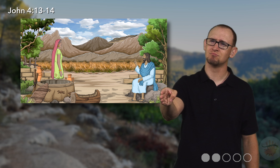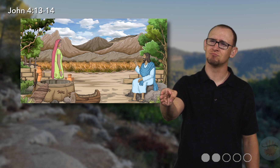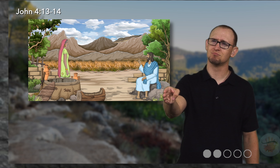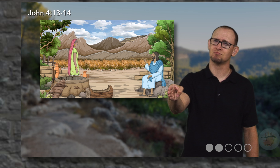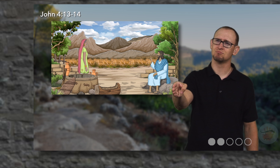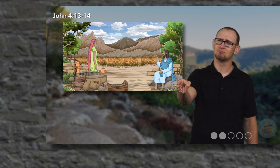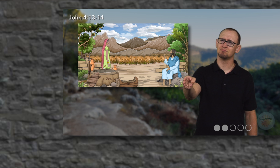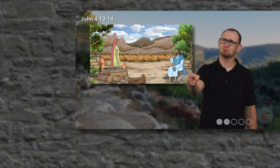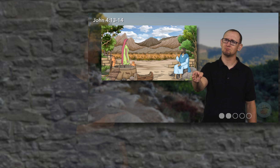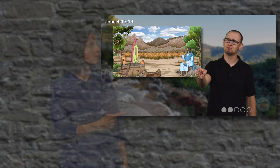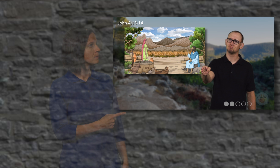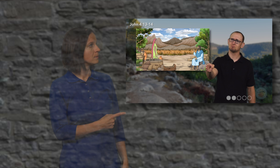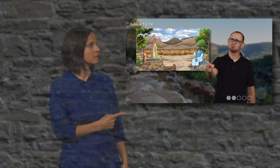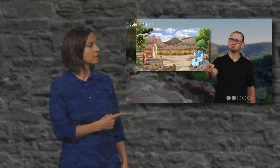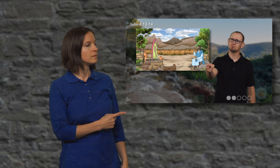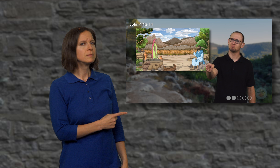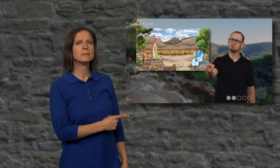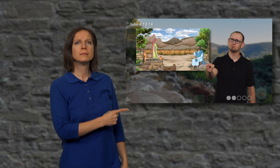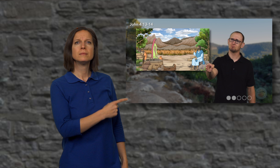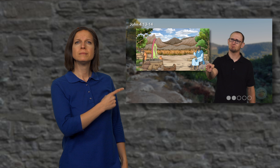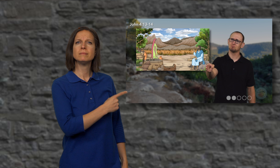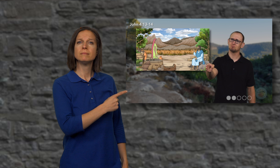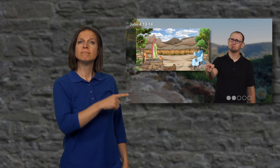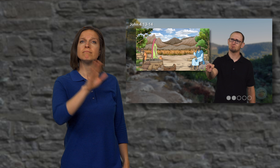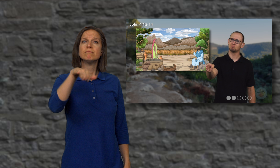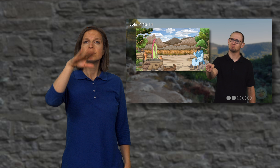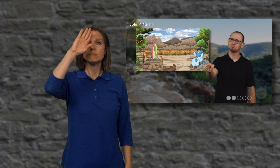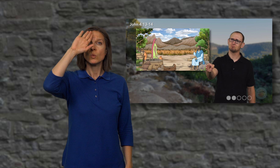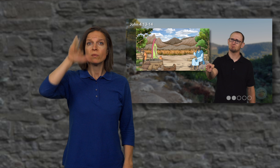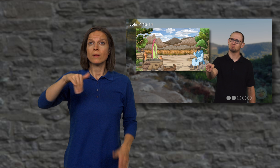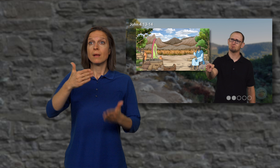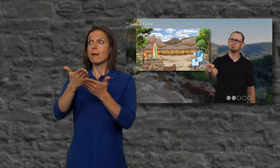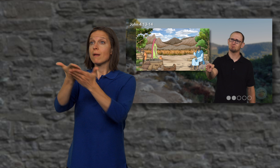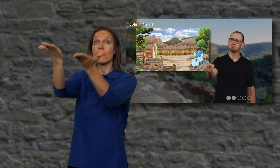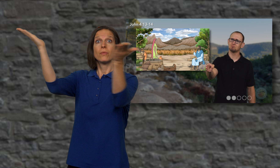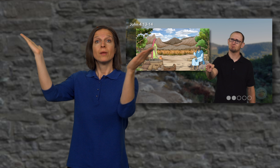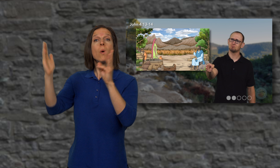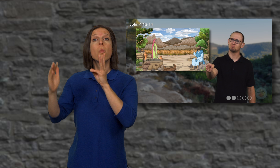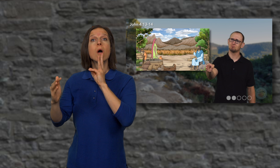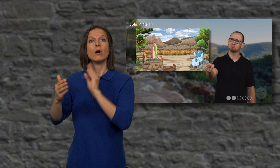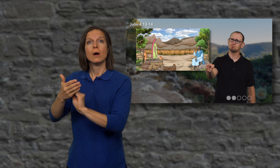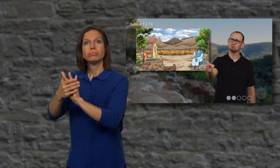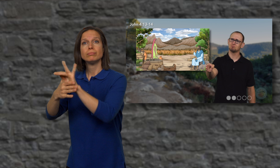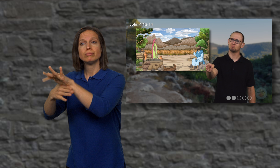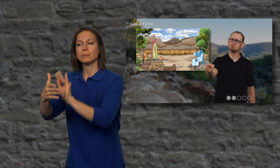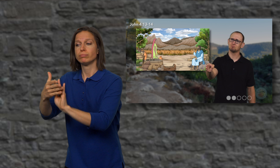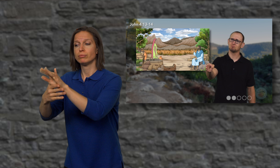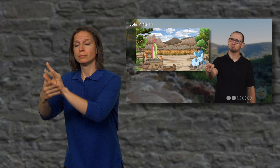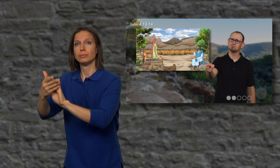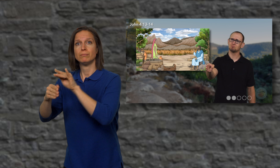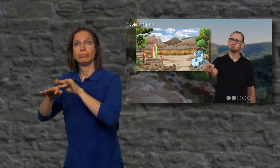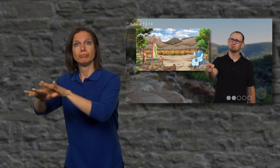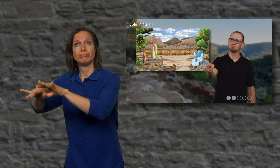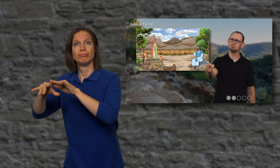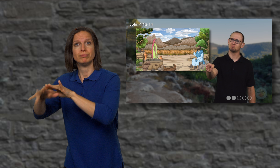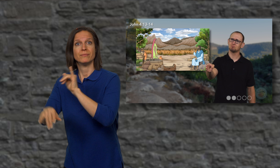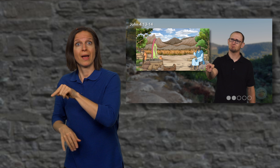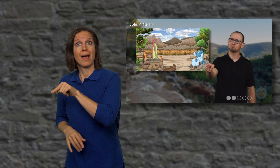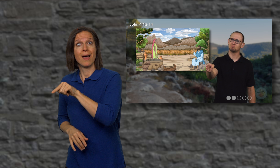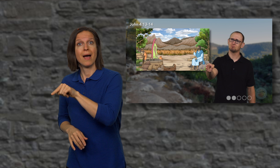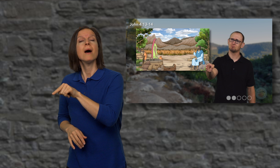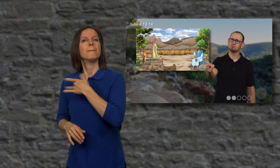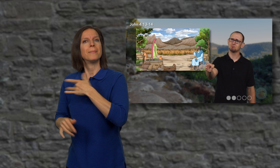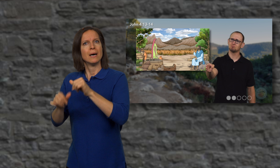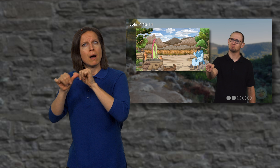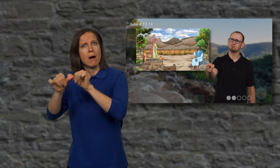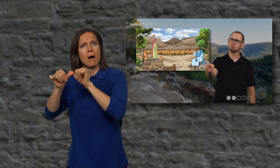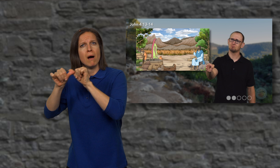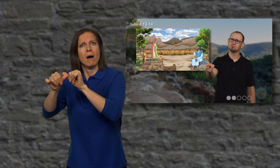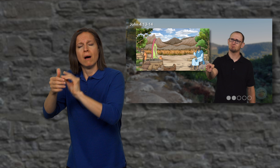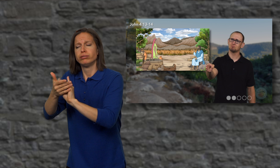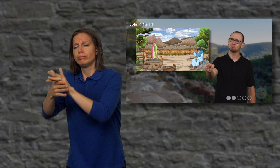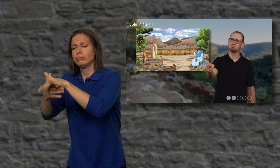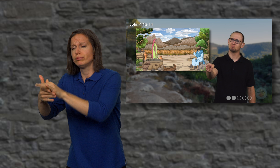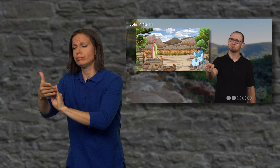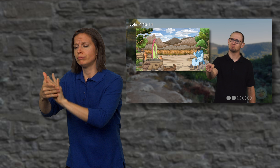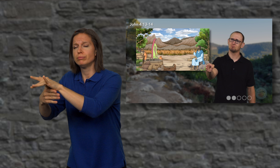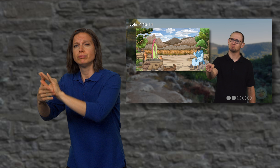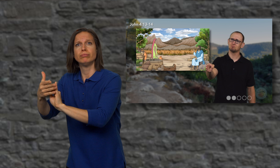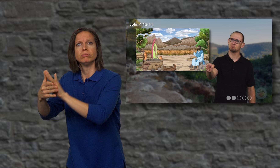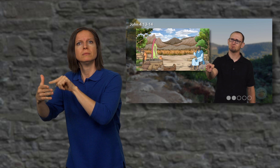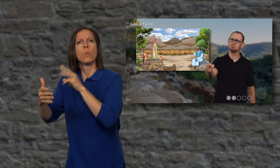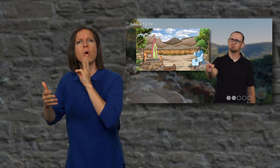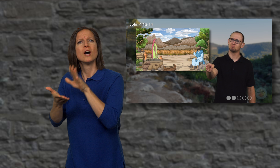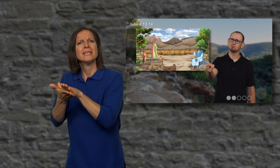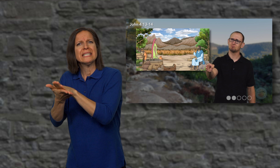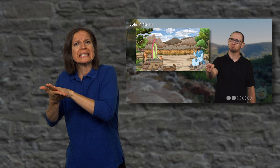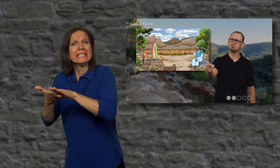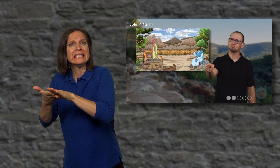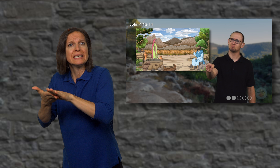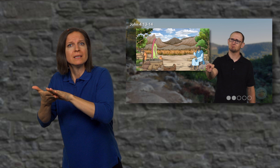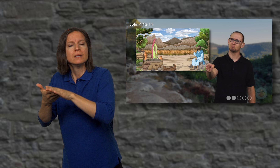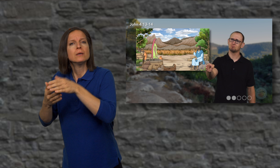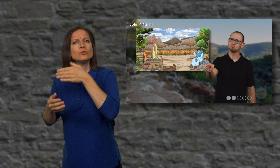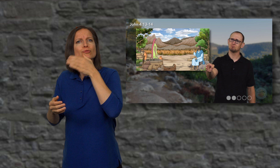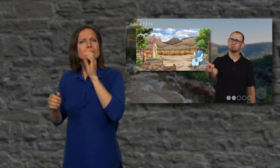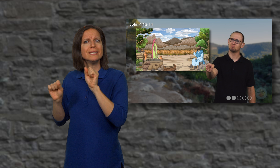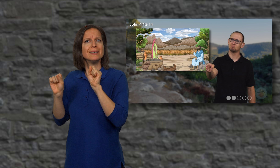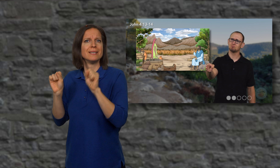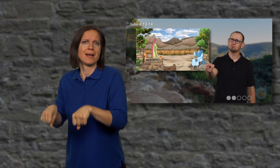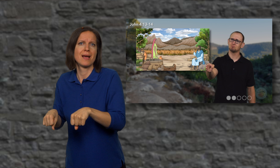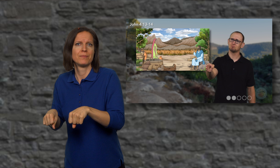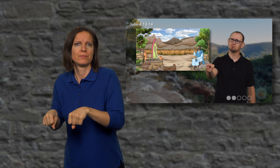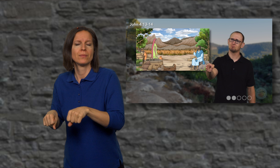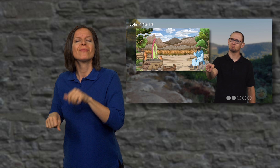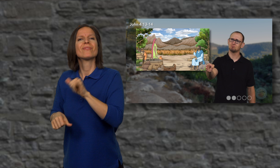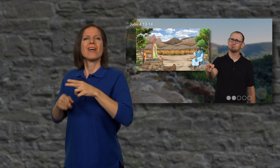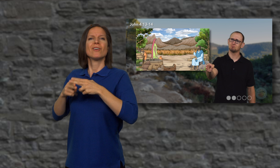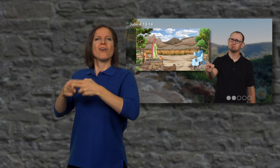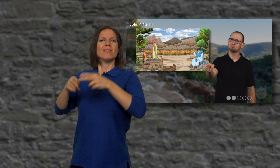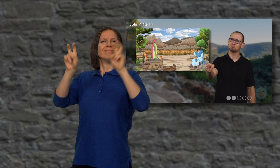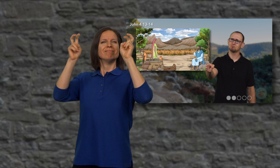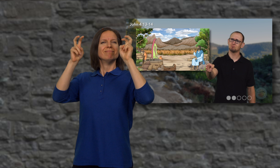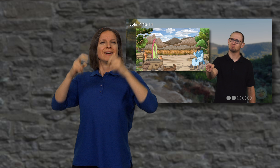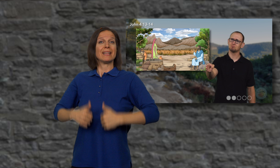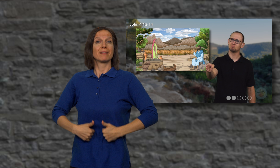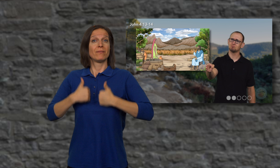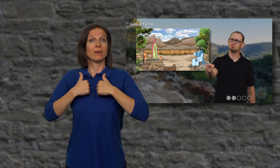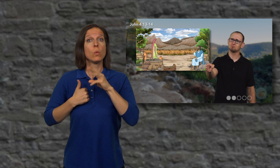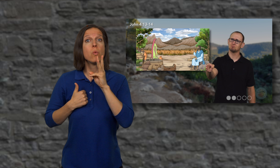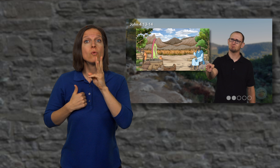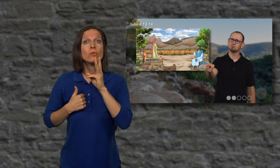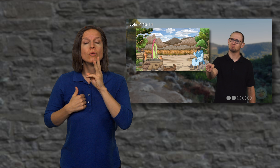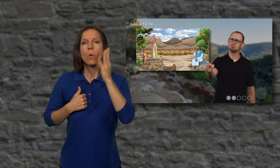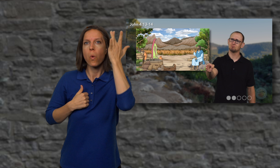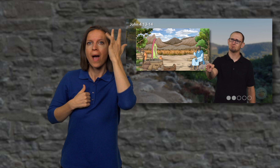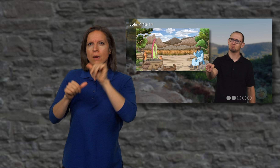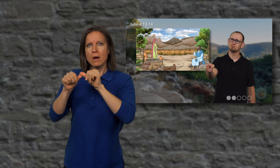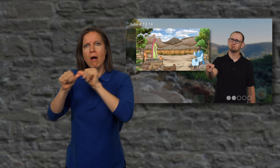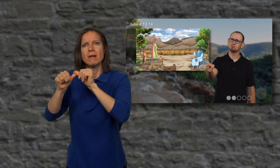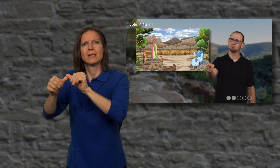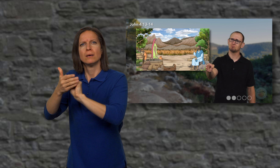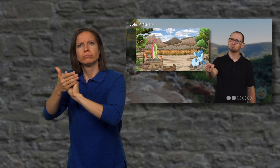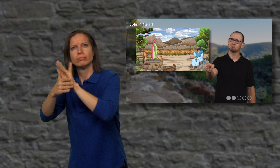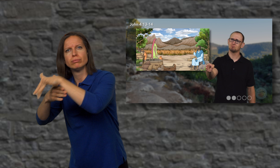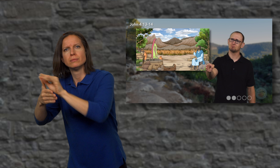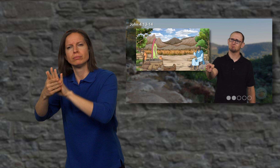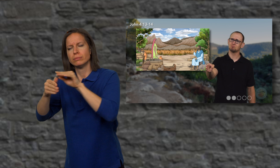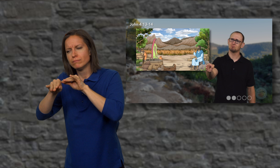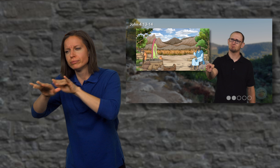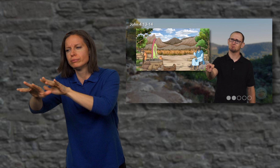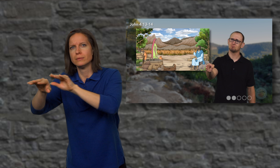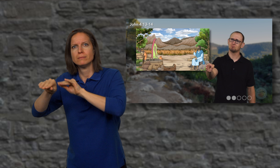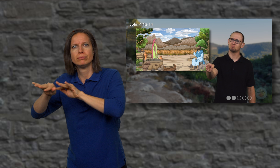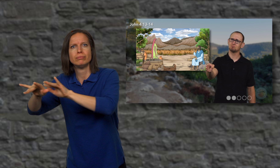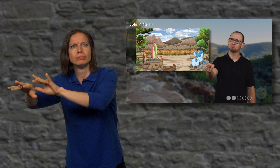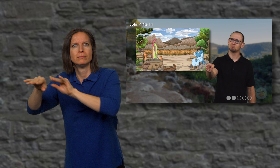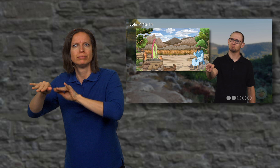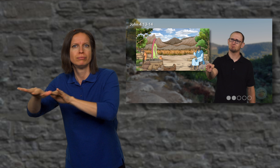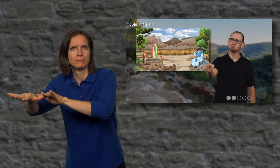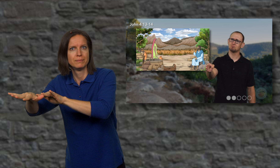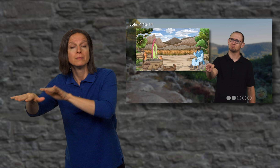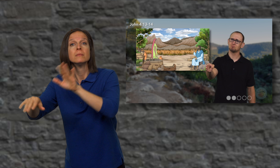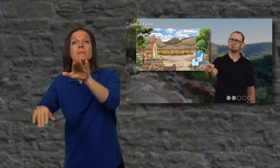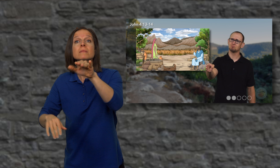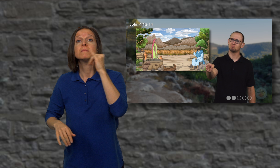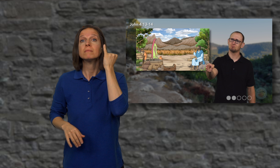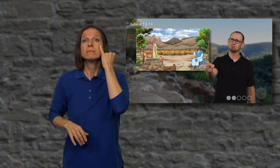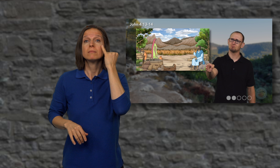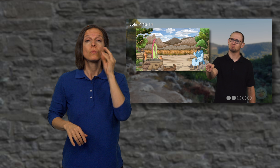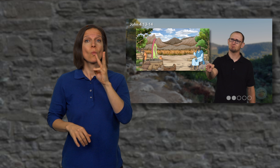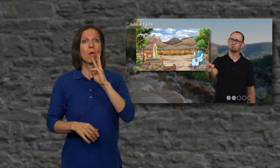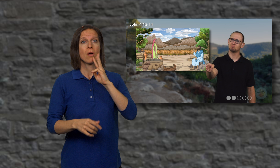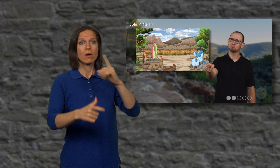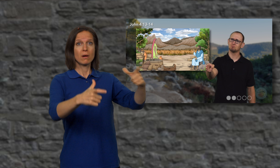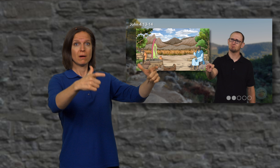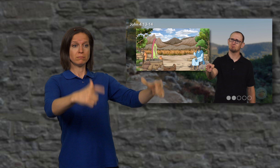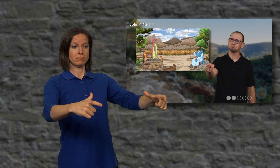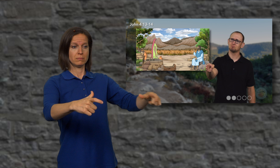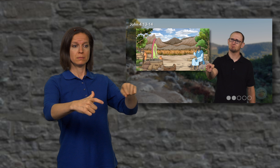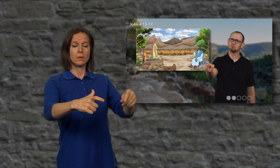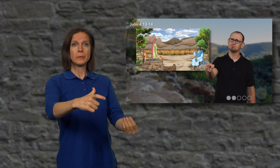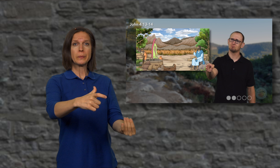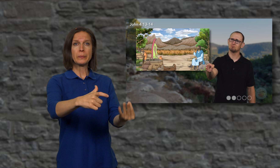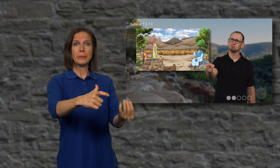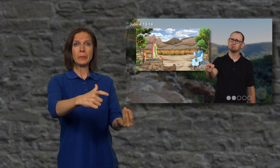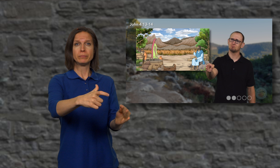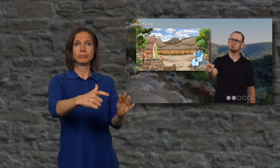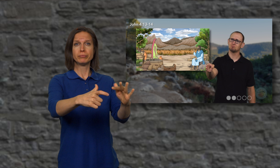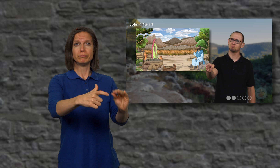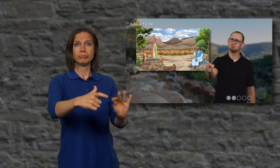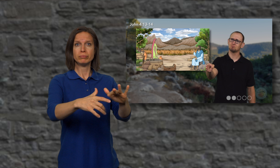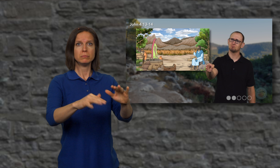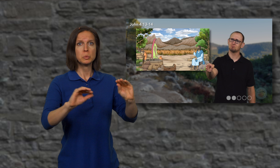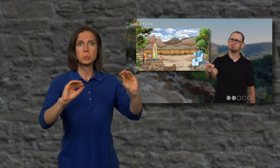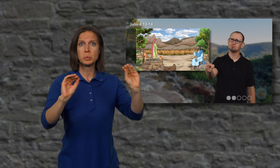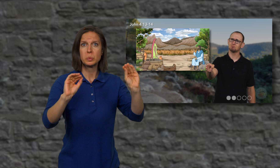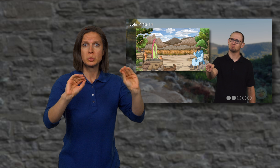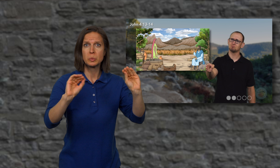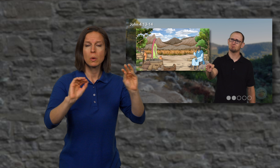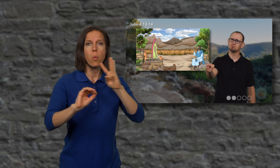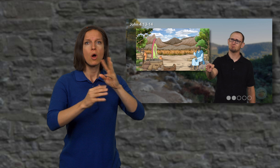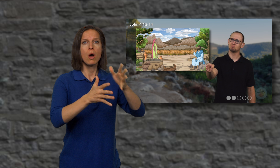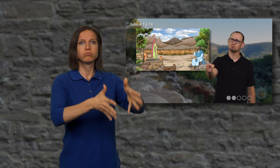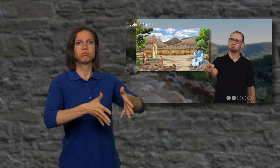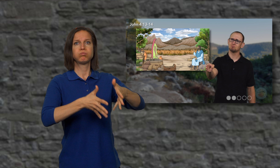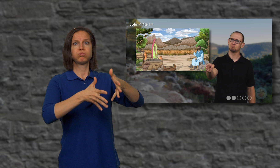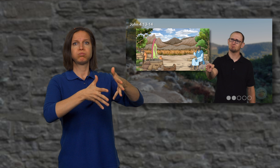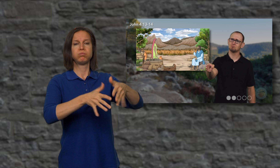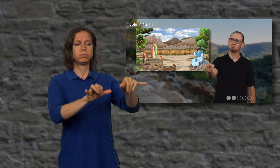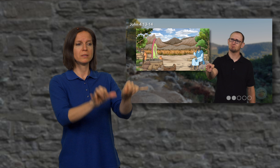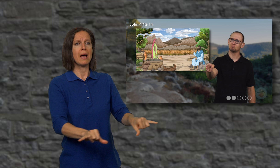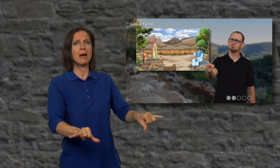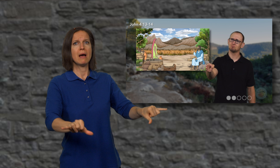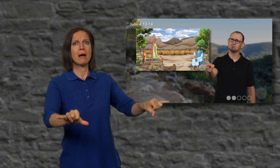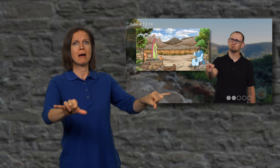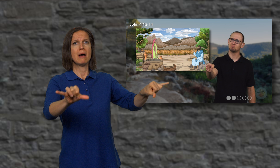But whoever drinks the water I give him will never thirst.